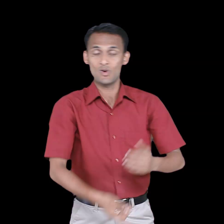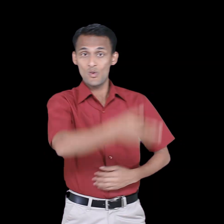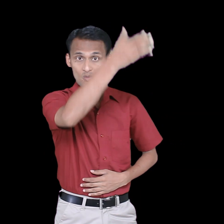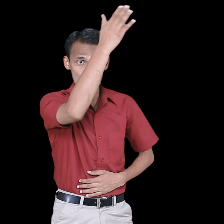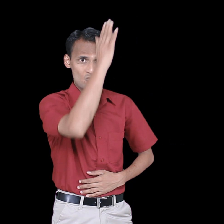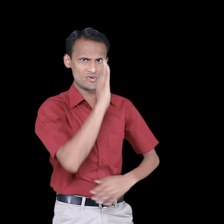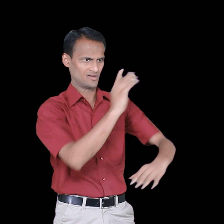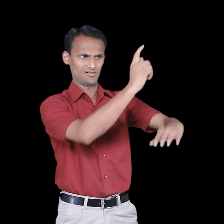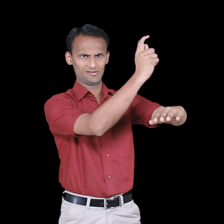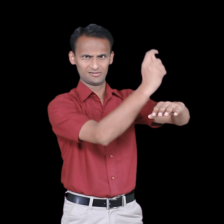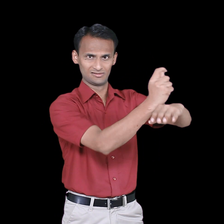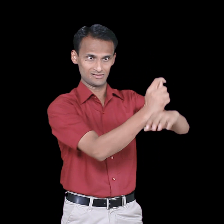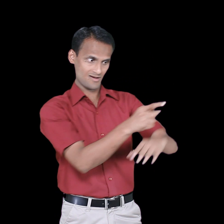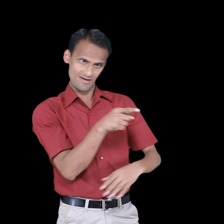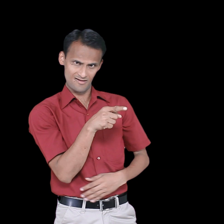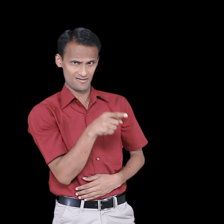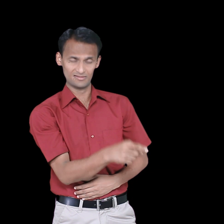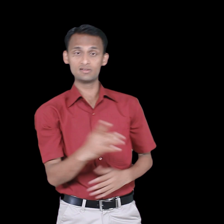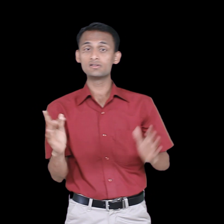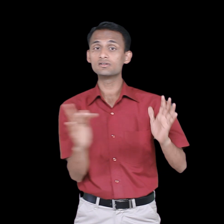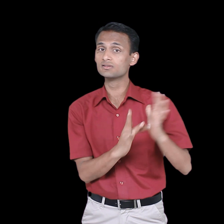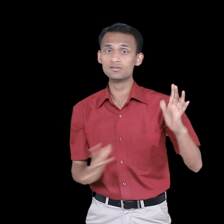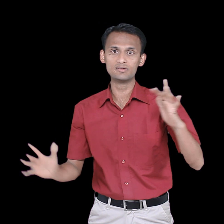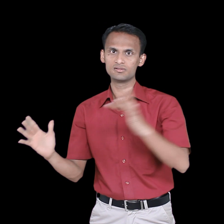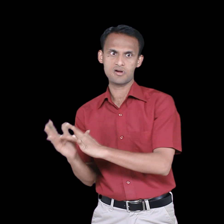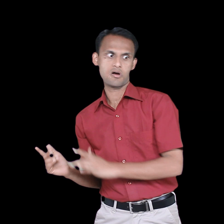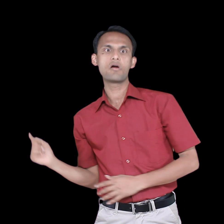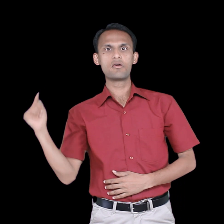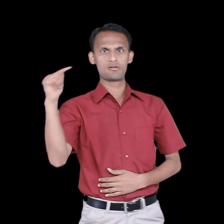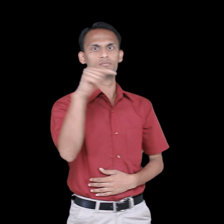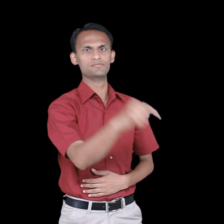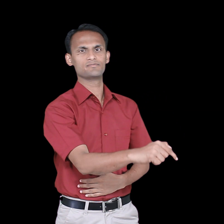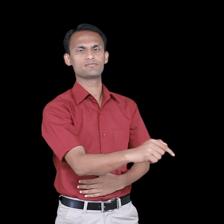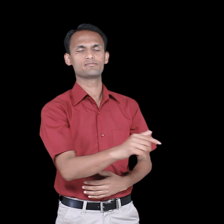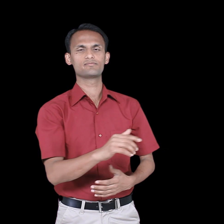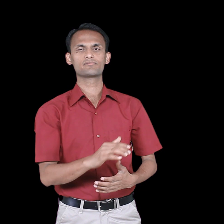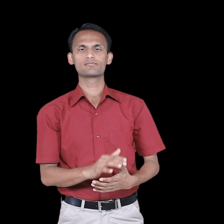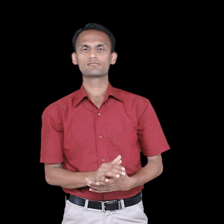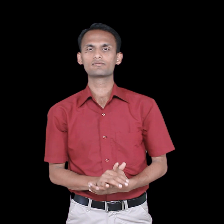Jesus goes to the temple